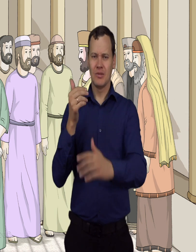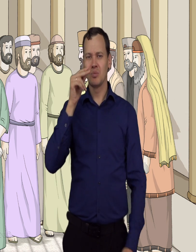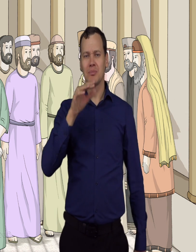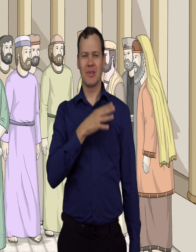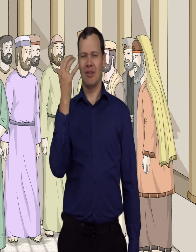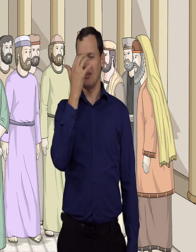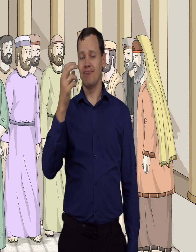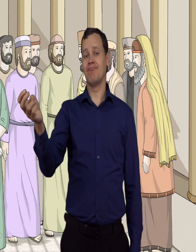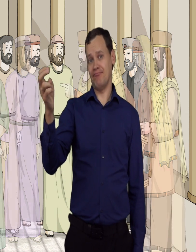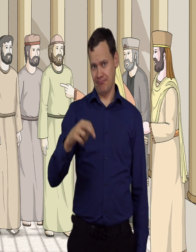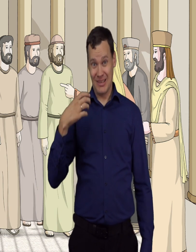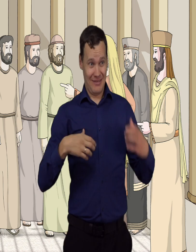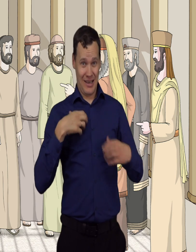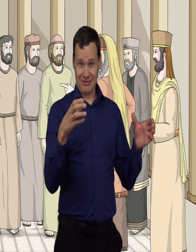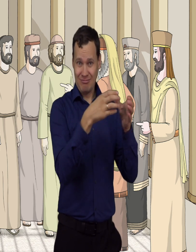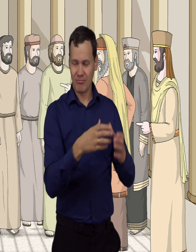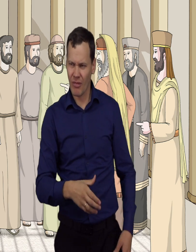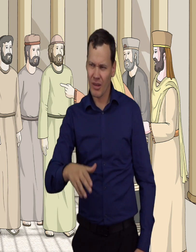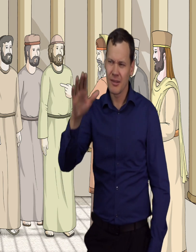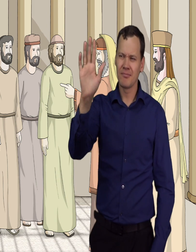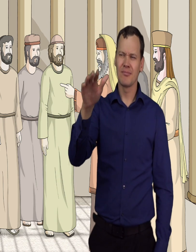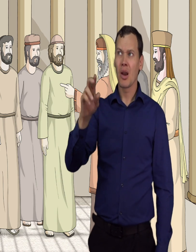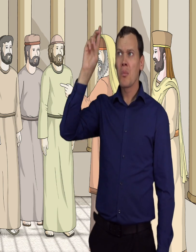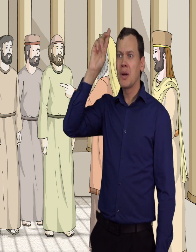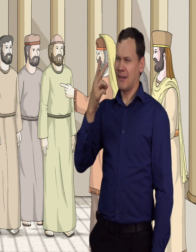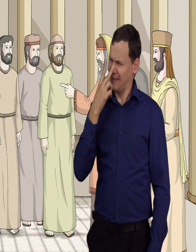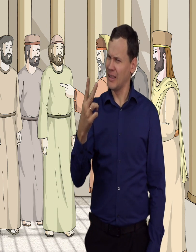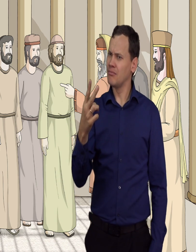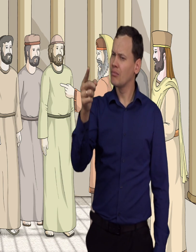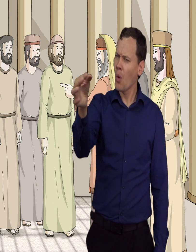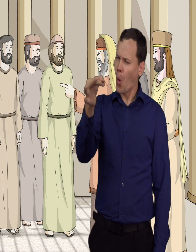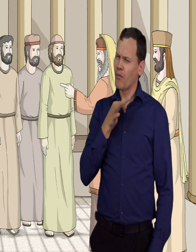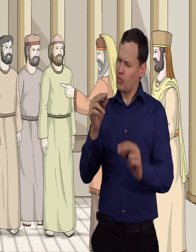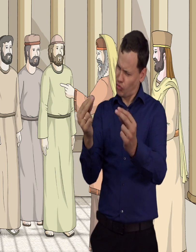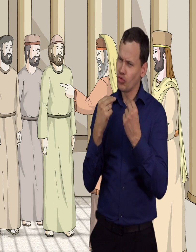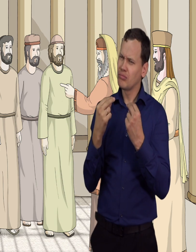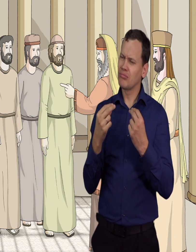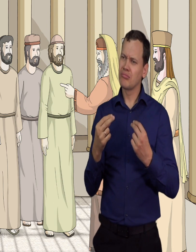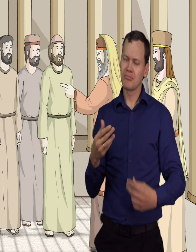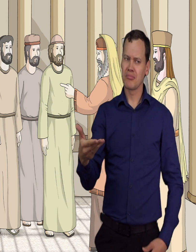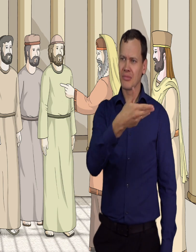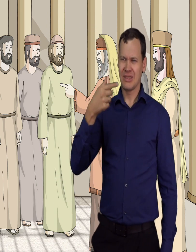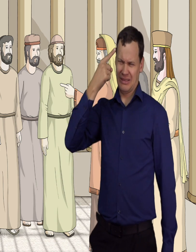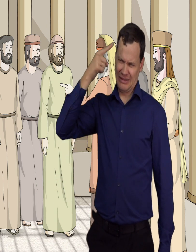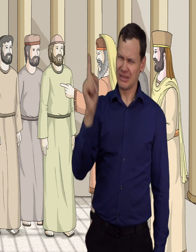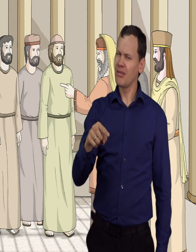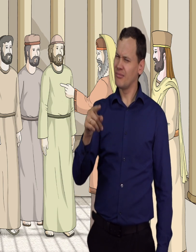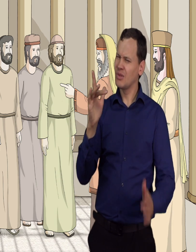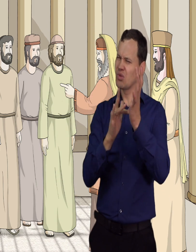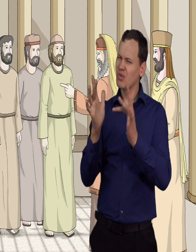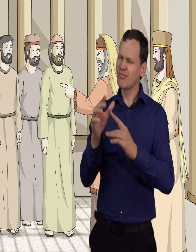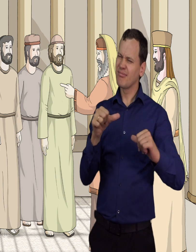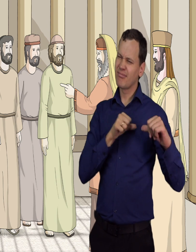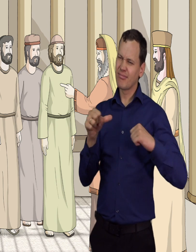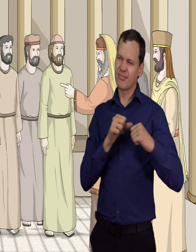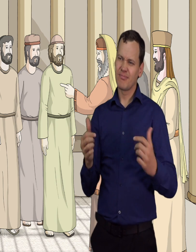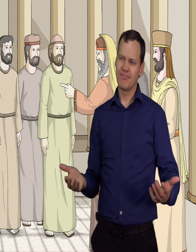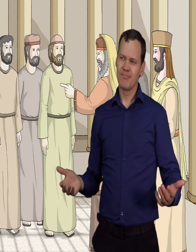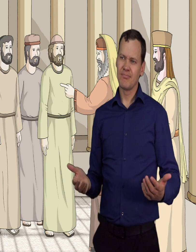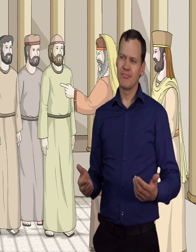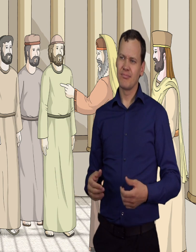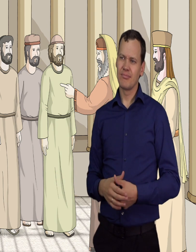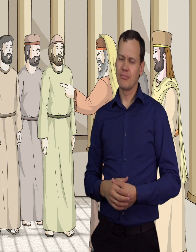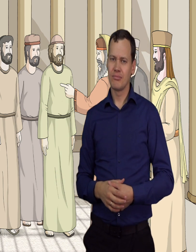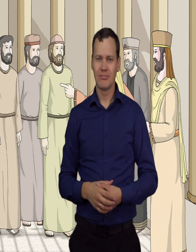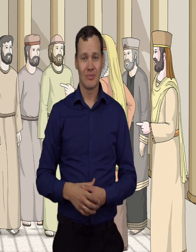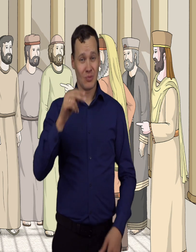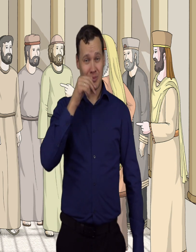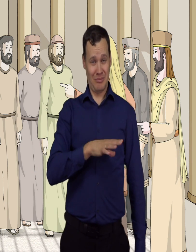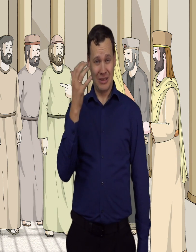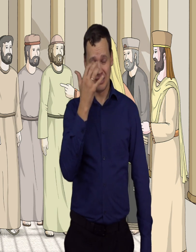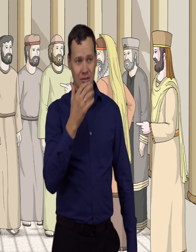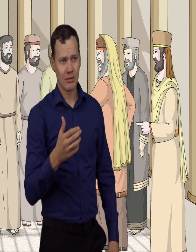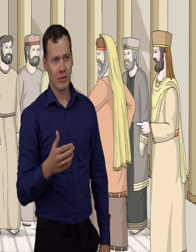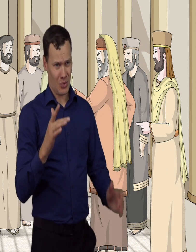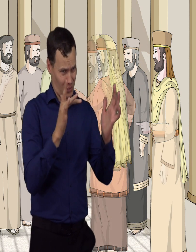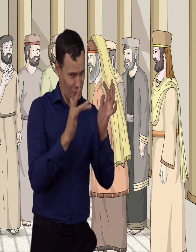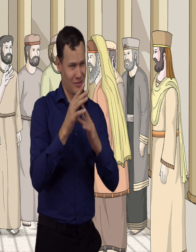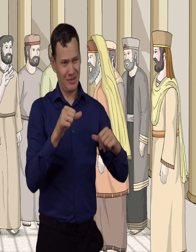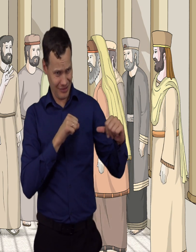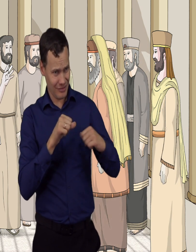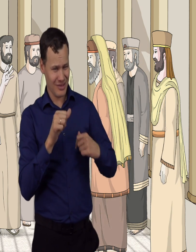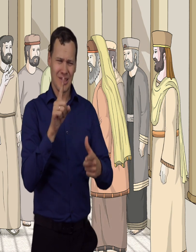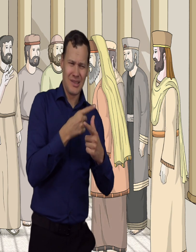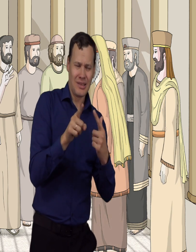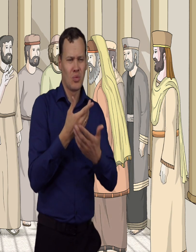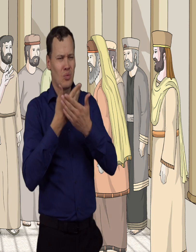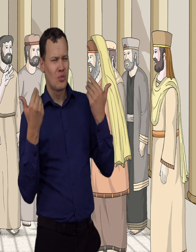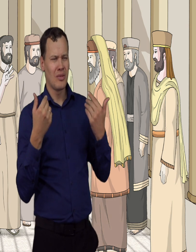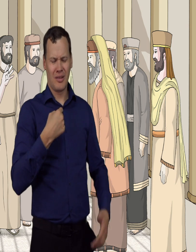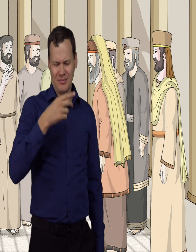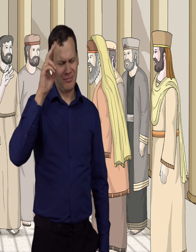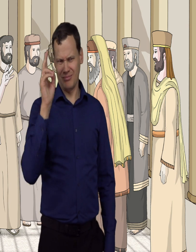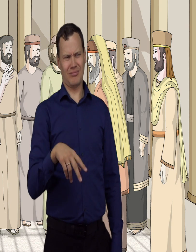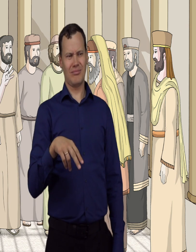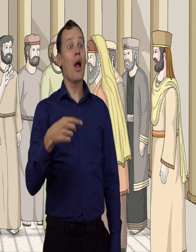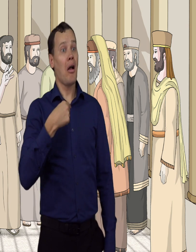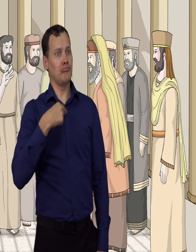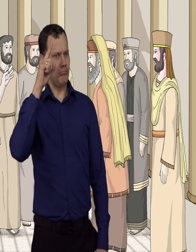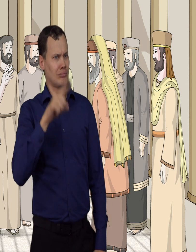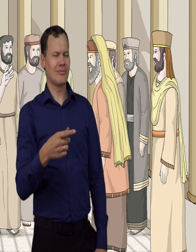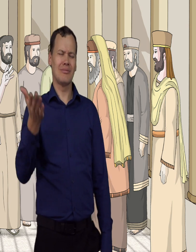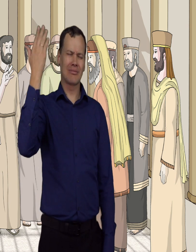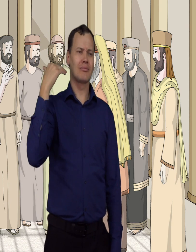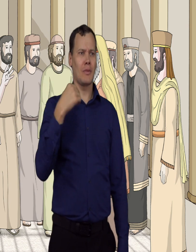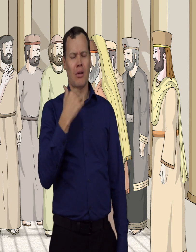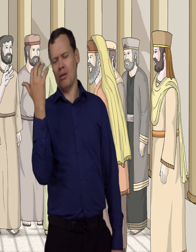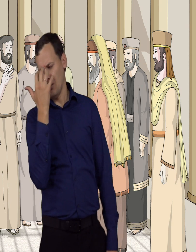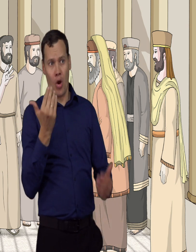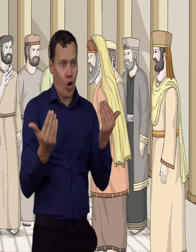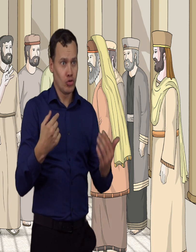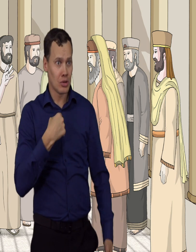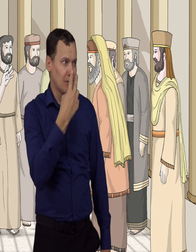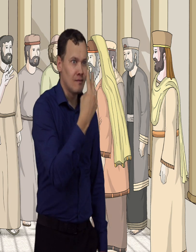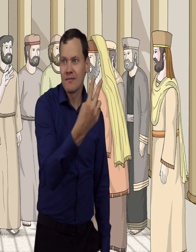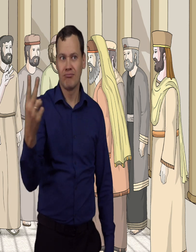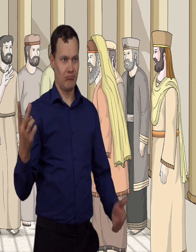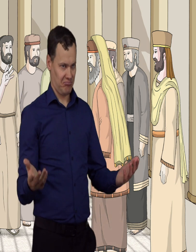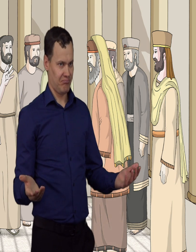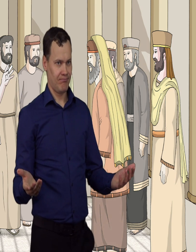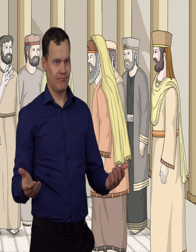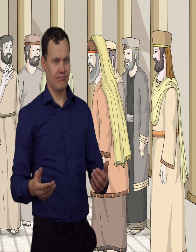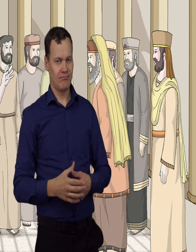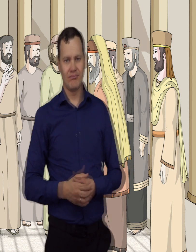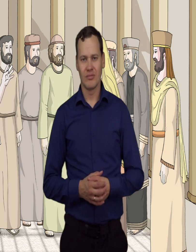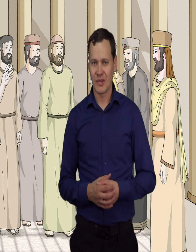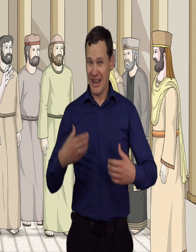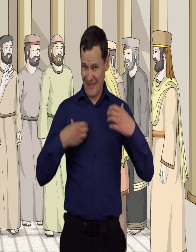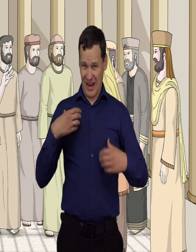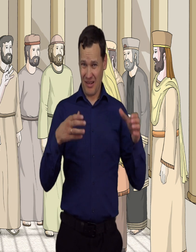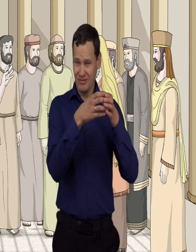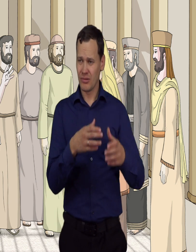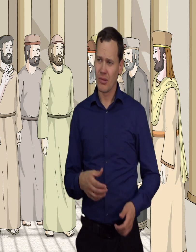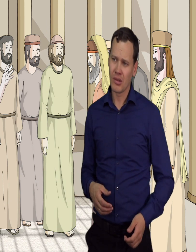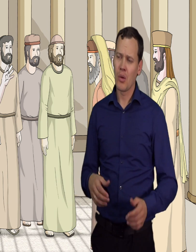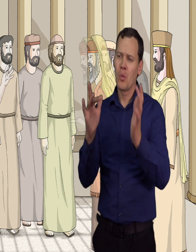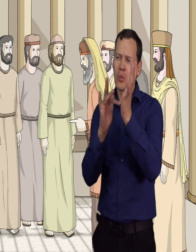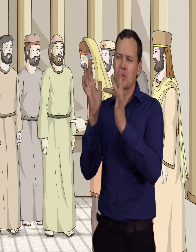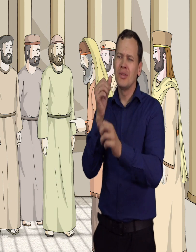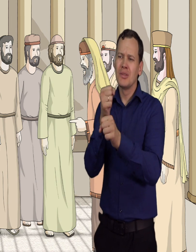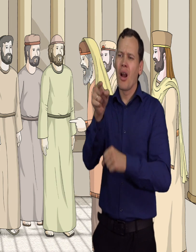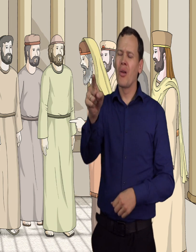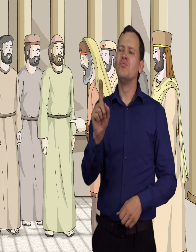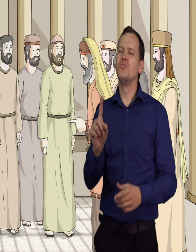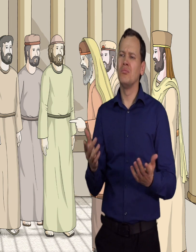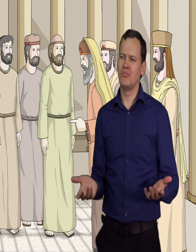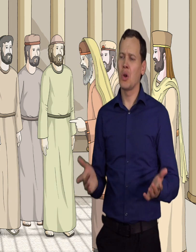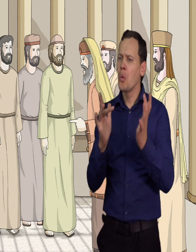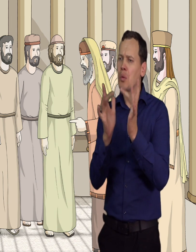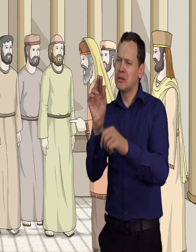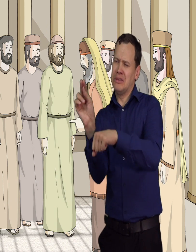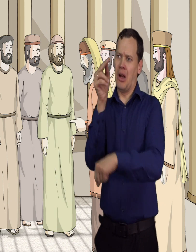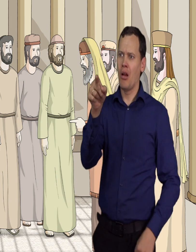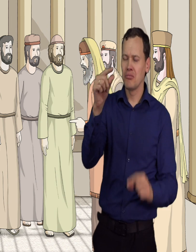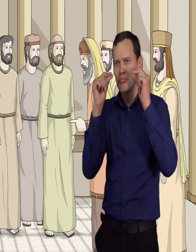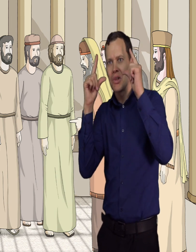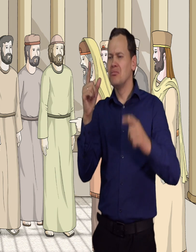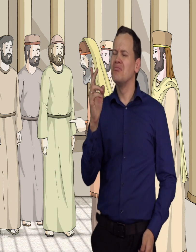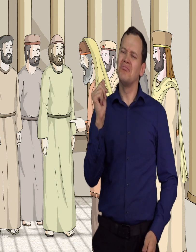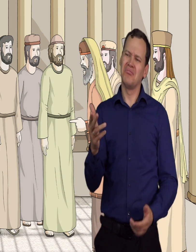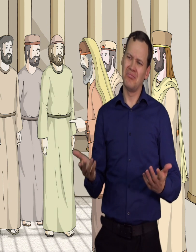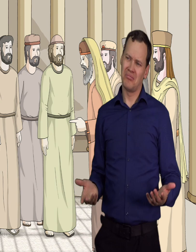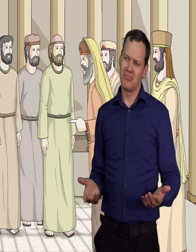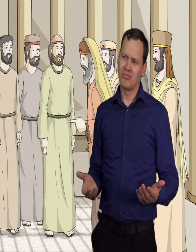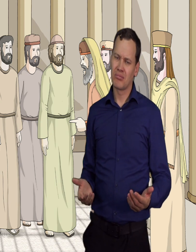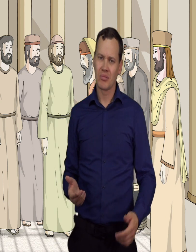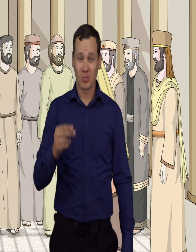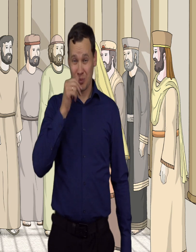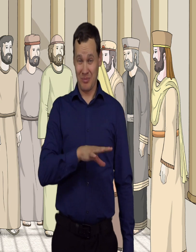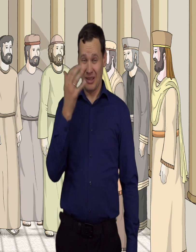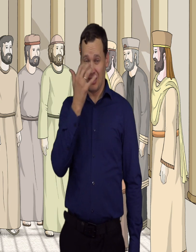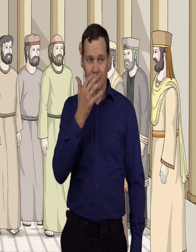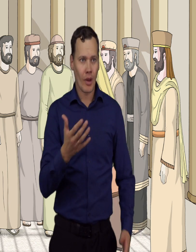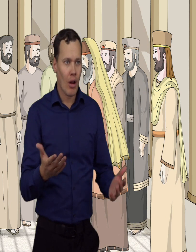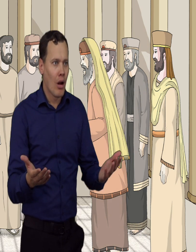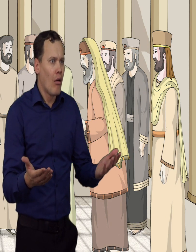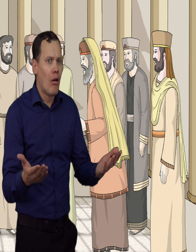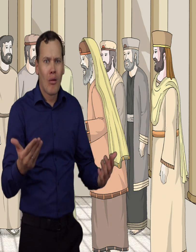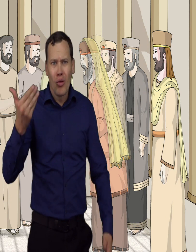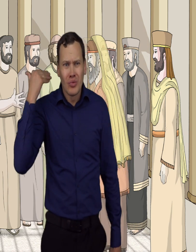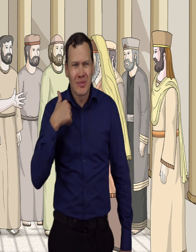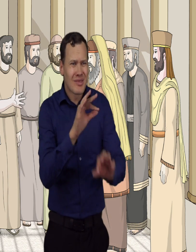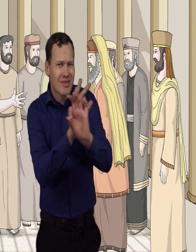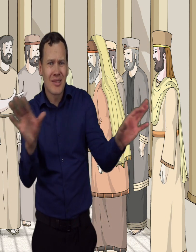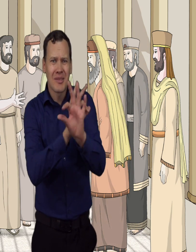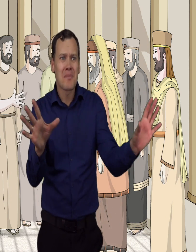So a second time they called for the man who had been blind and said, “Give glory to God! We know that this man is a sinner.” He answered, “Whether He is a sinner I do not know. There is one thing I do know: I was blind, but now I see!” “What did He do to you?”